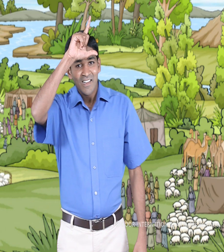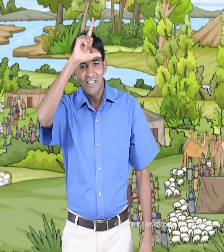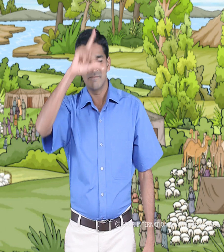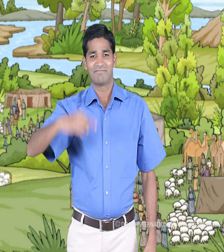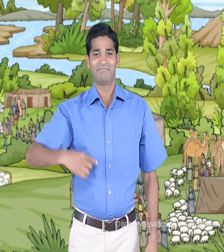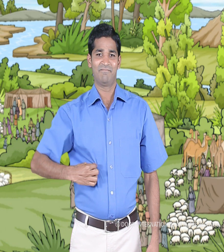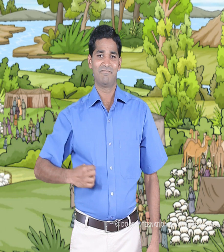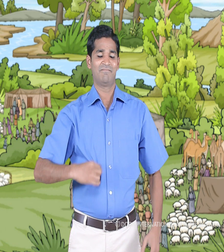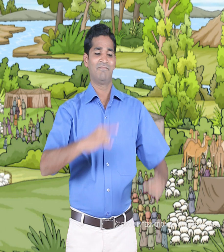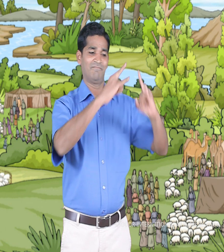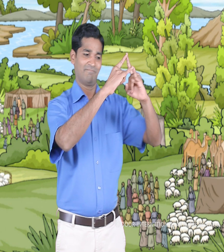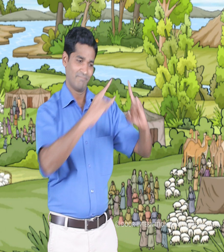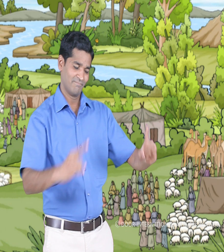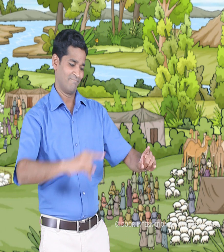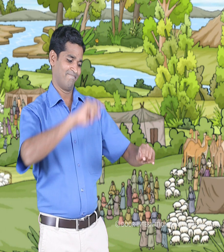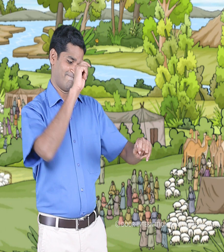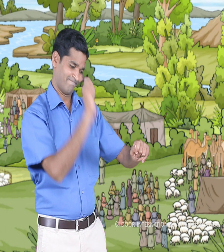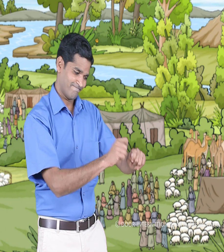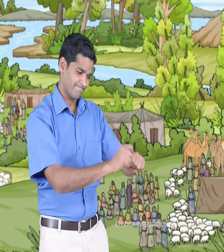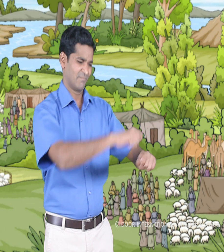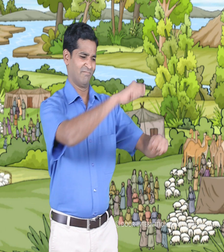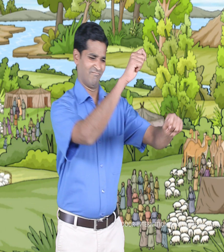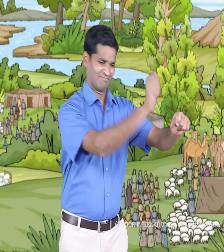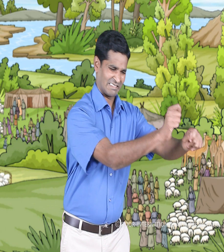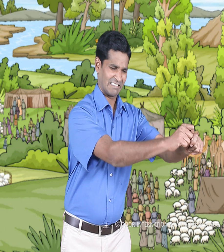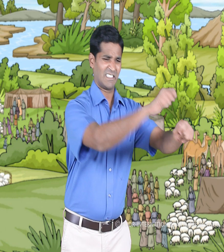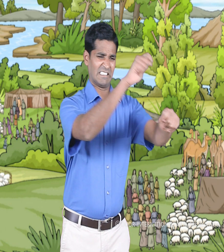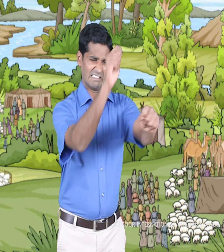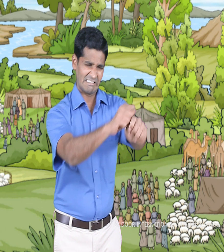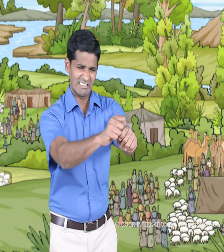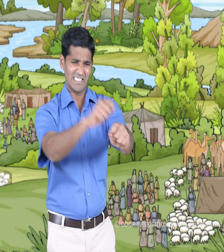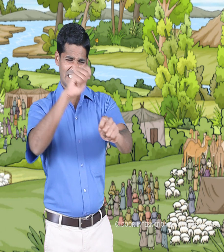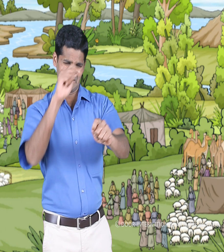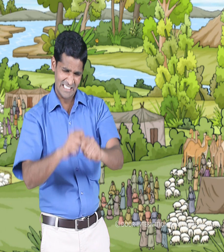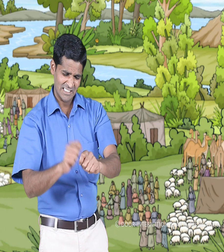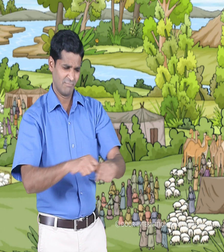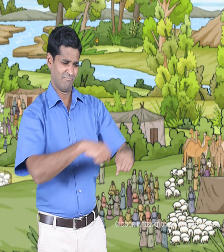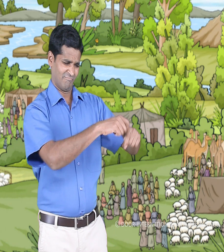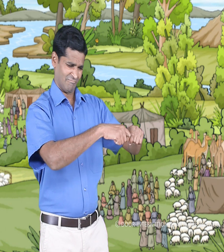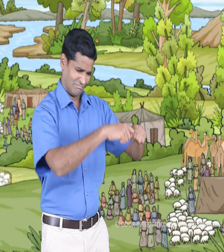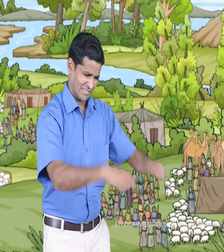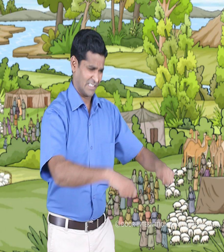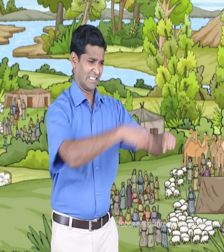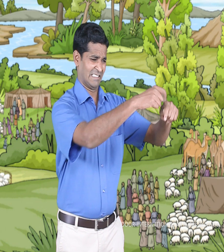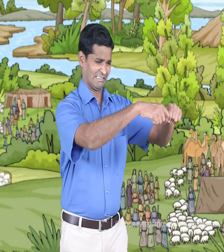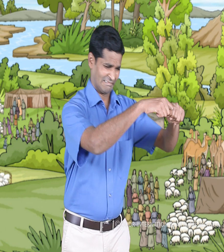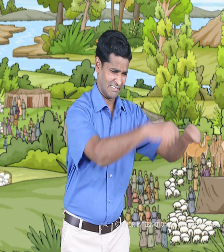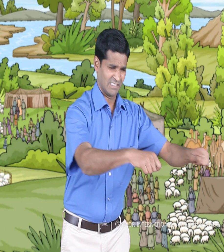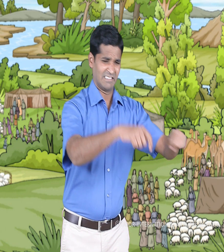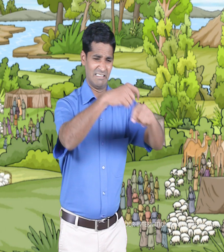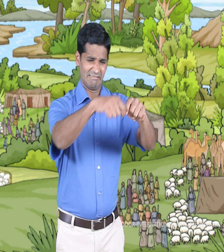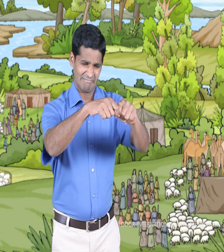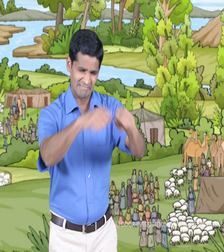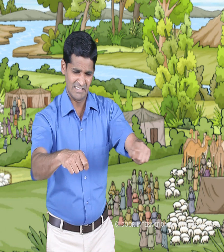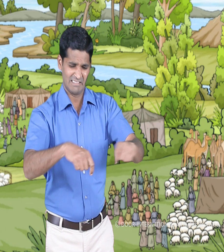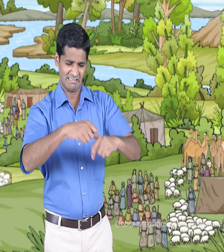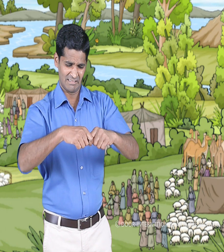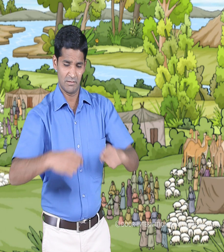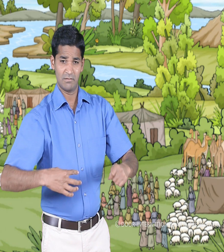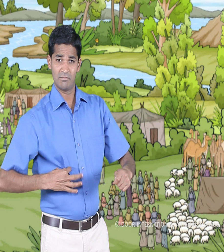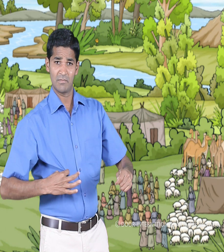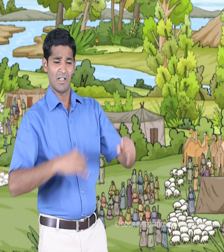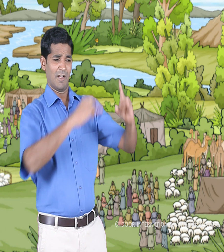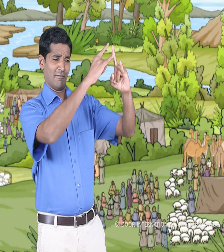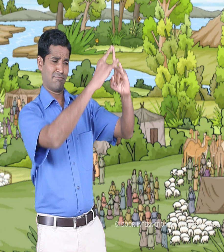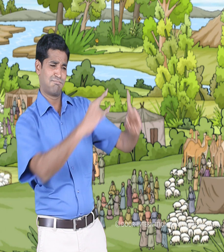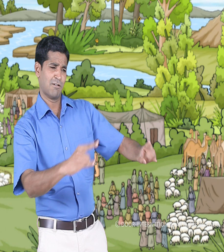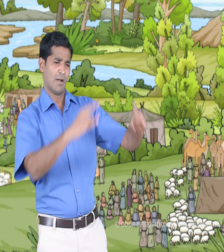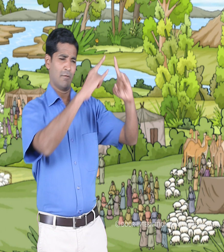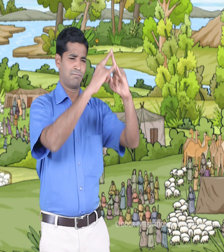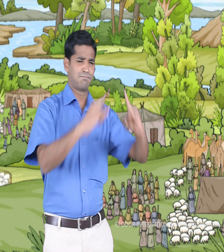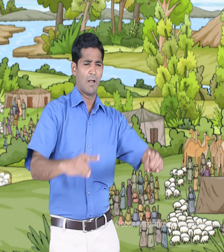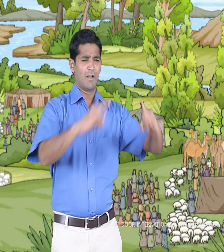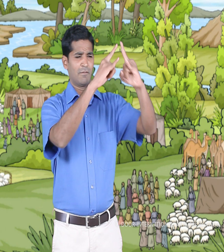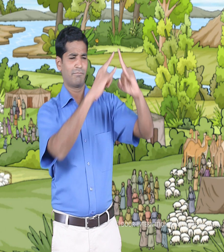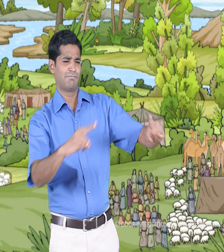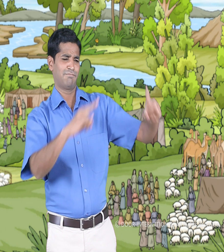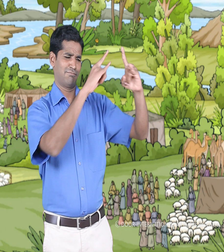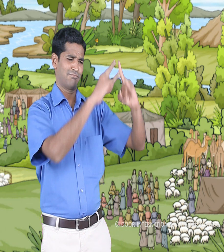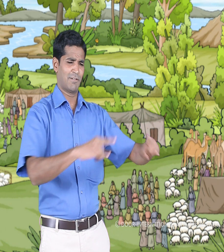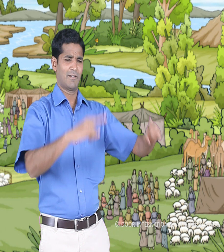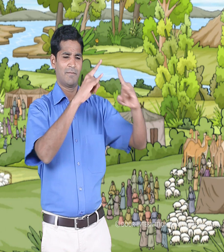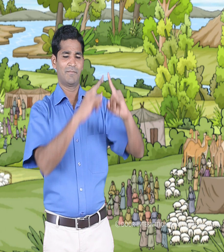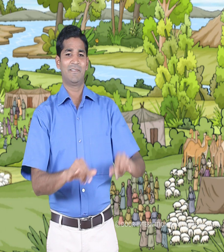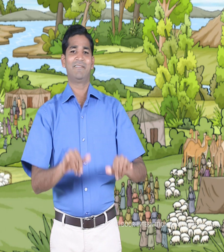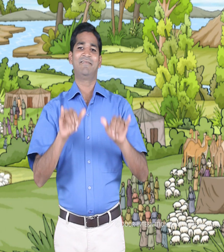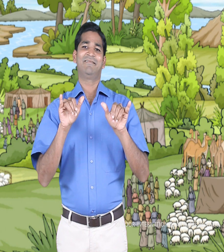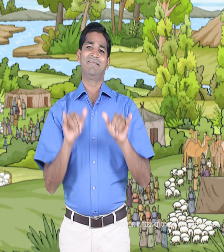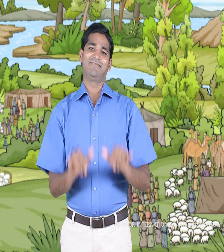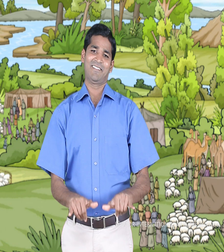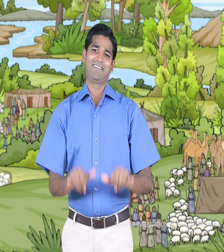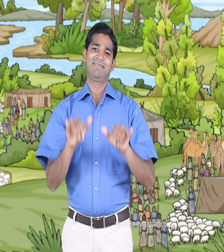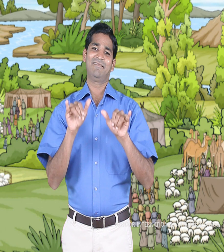And Abram and Lot parted company.